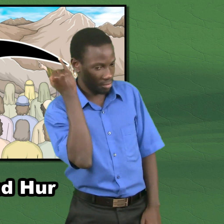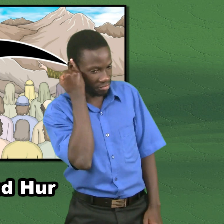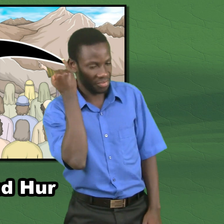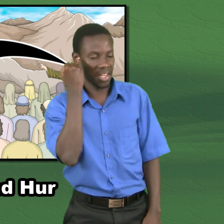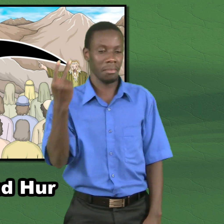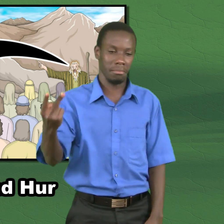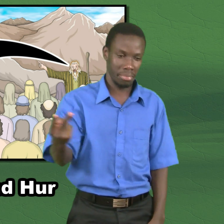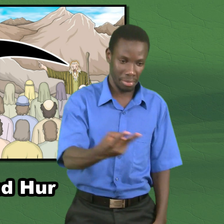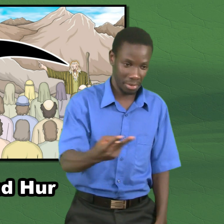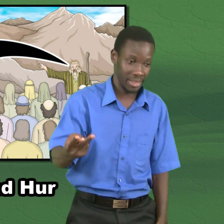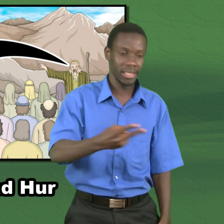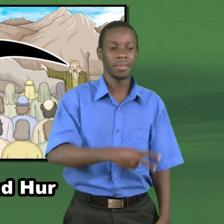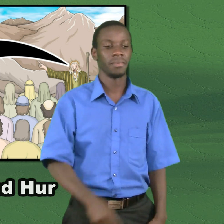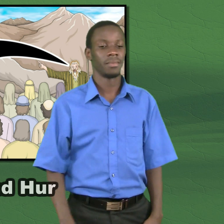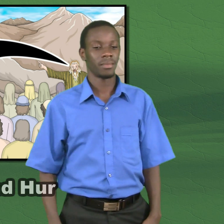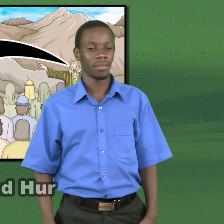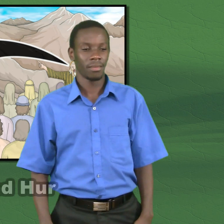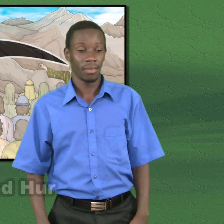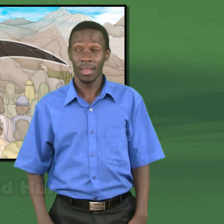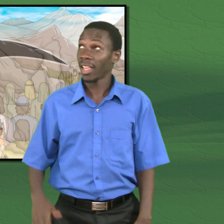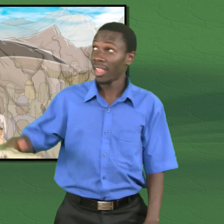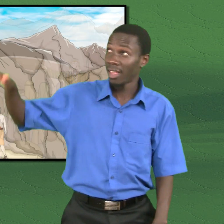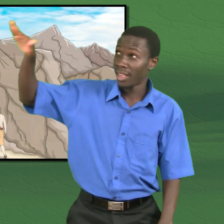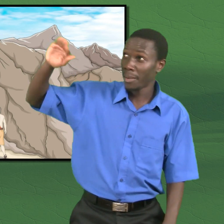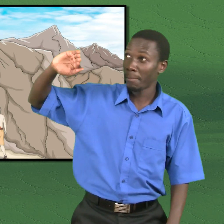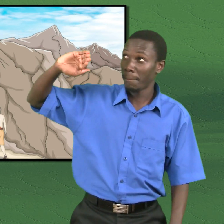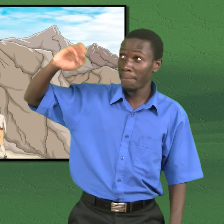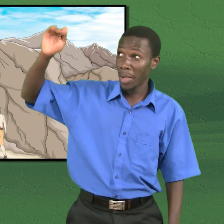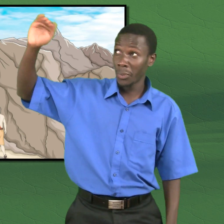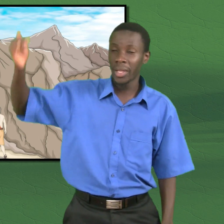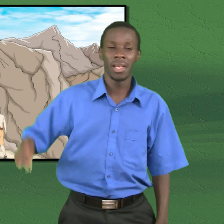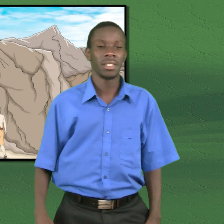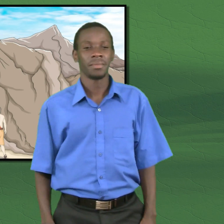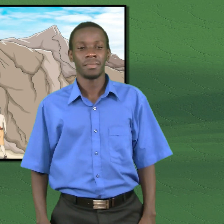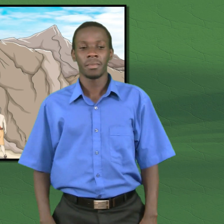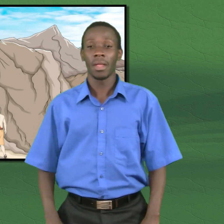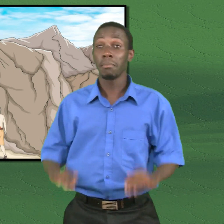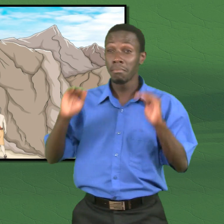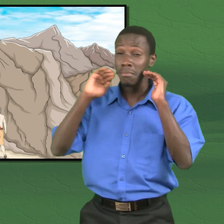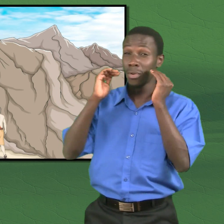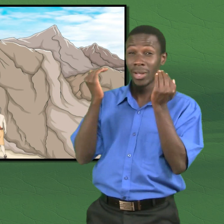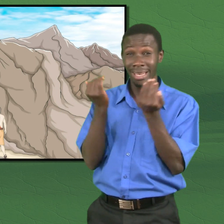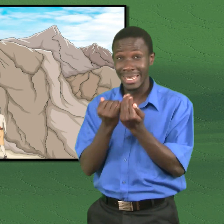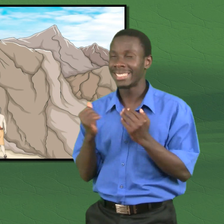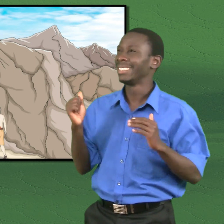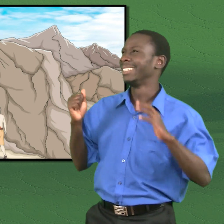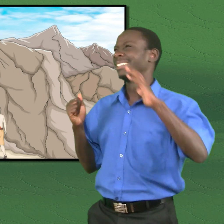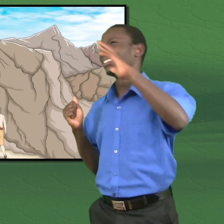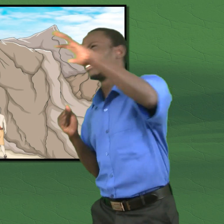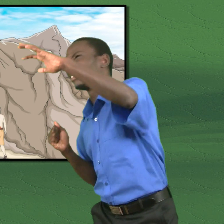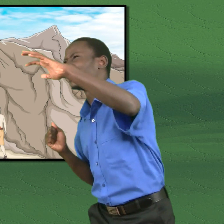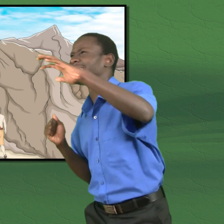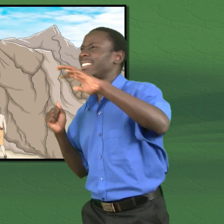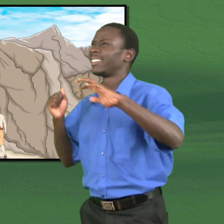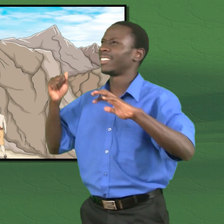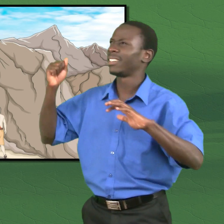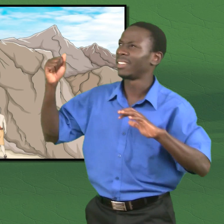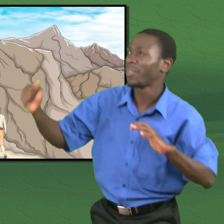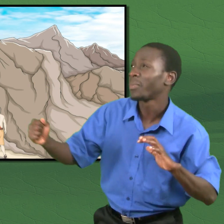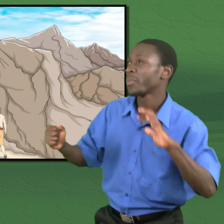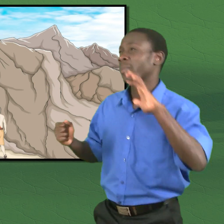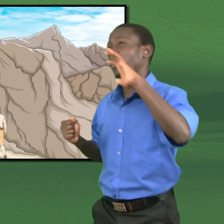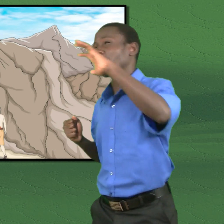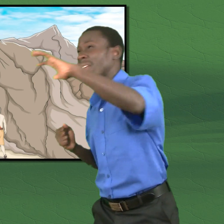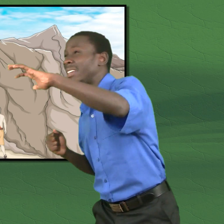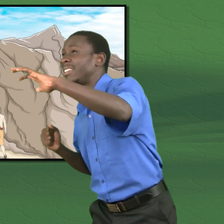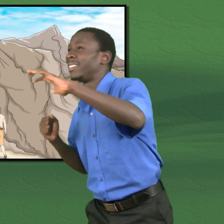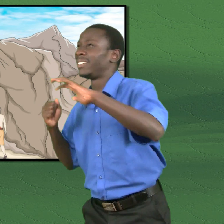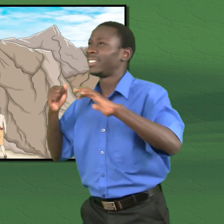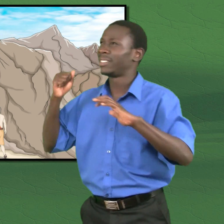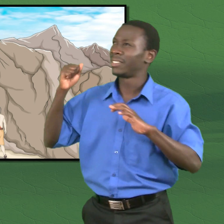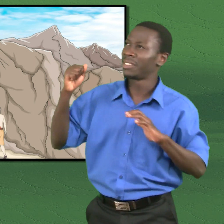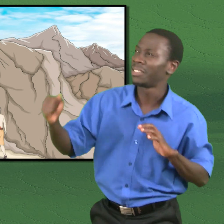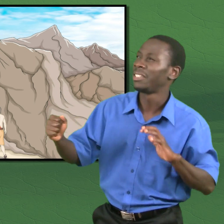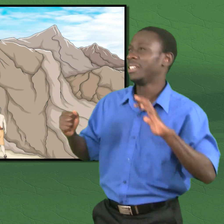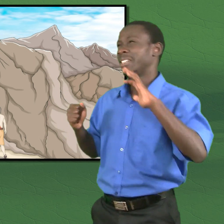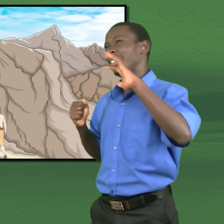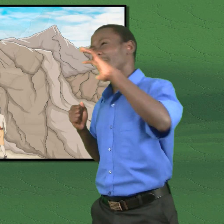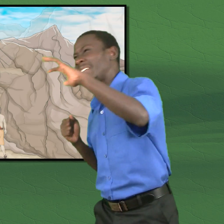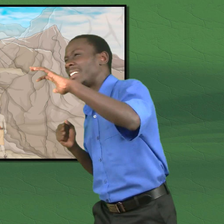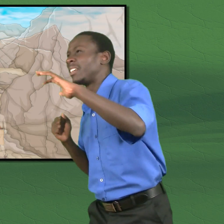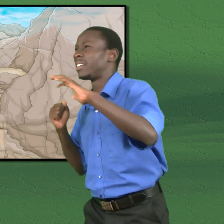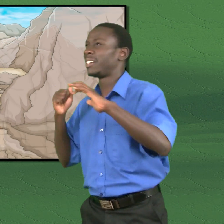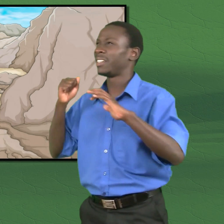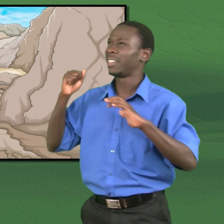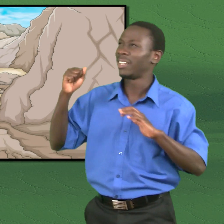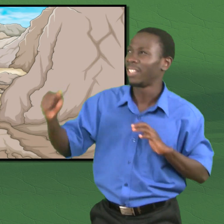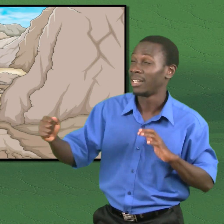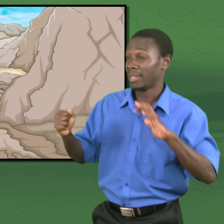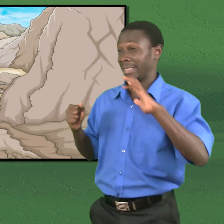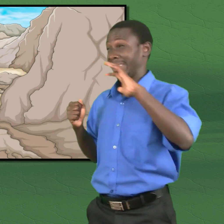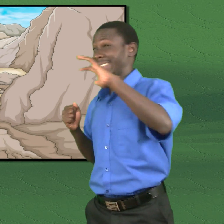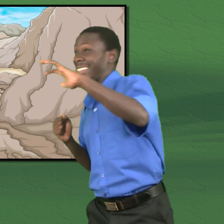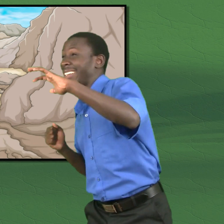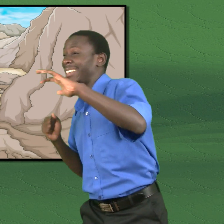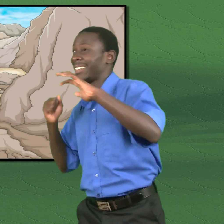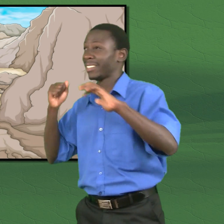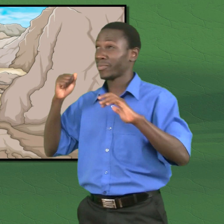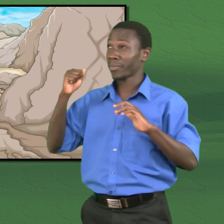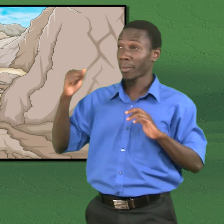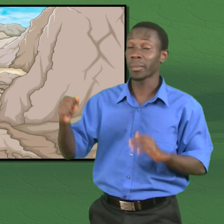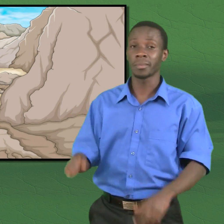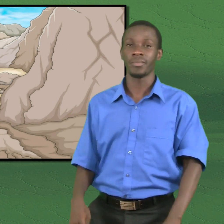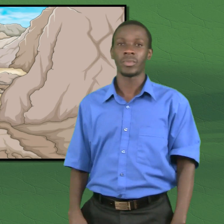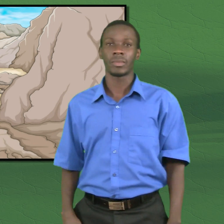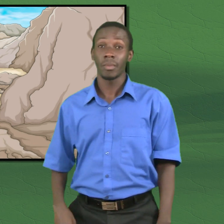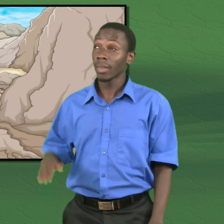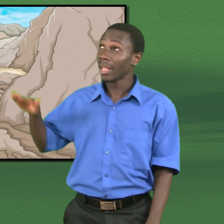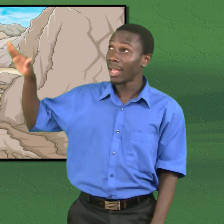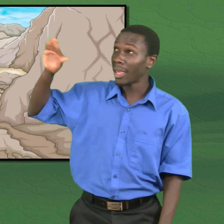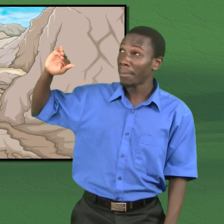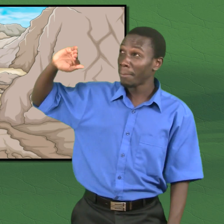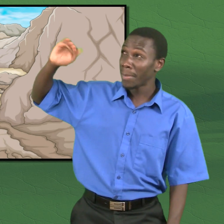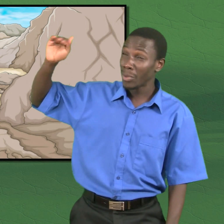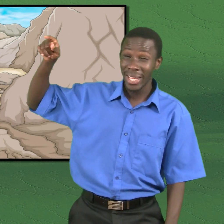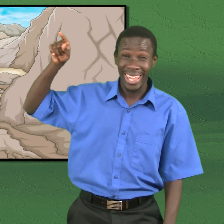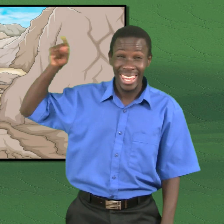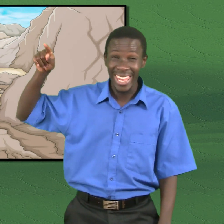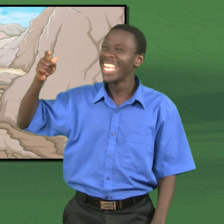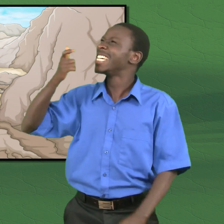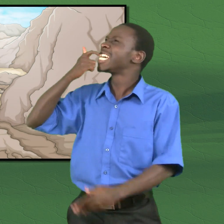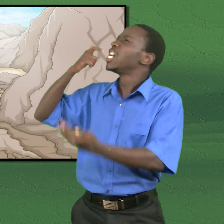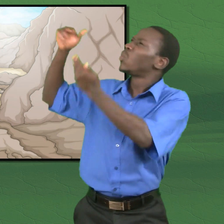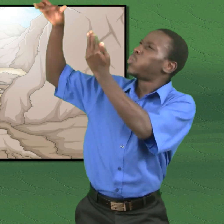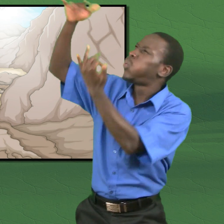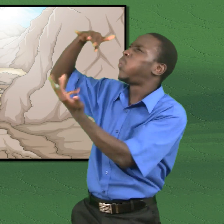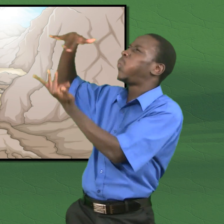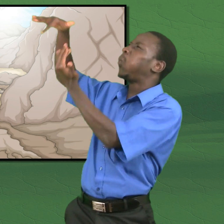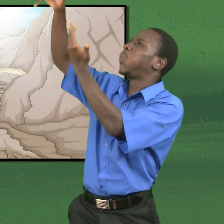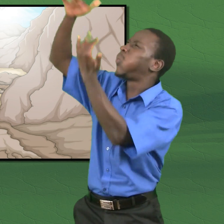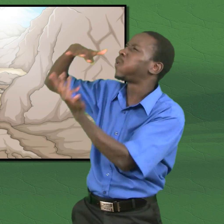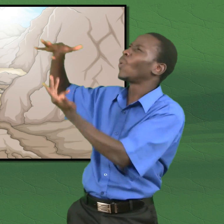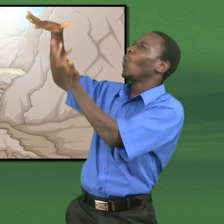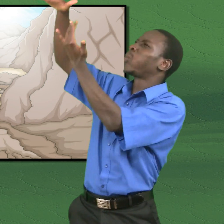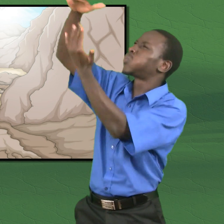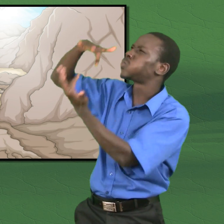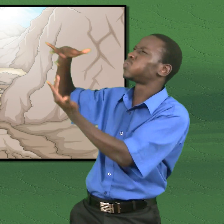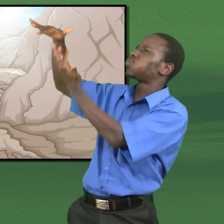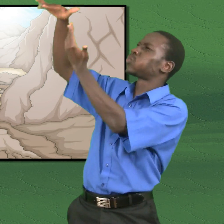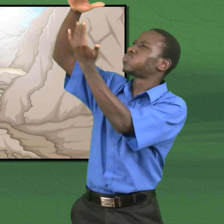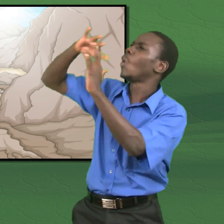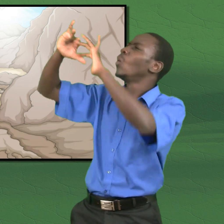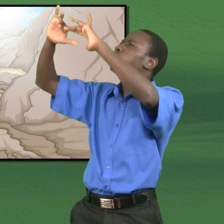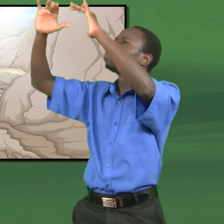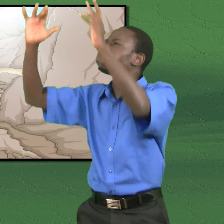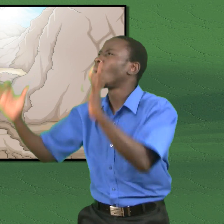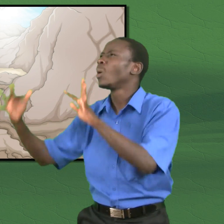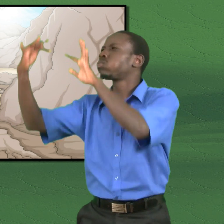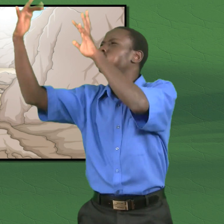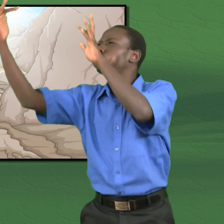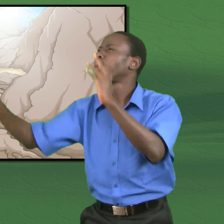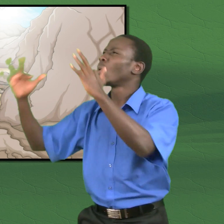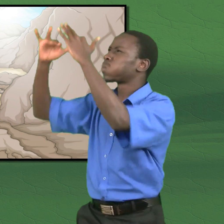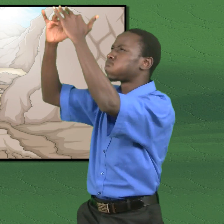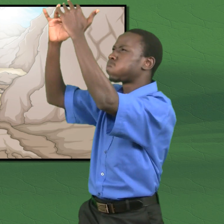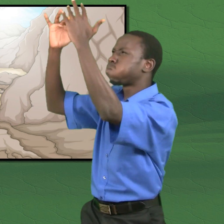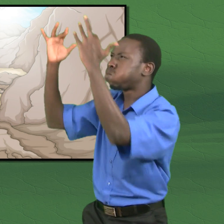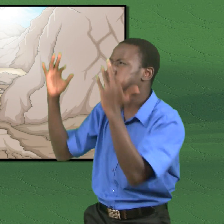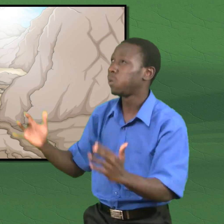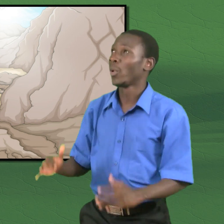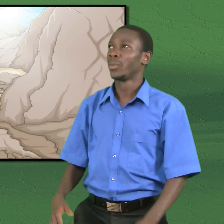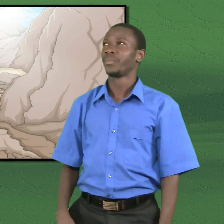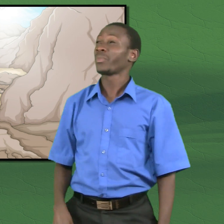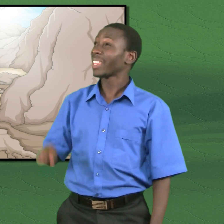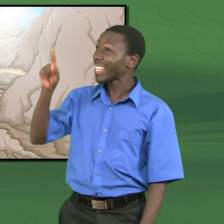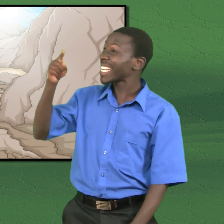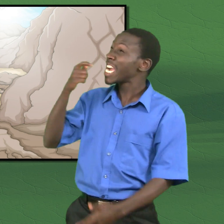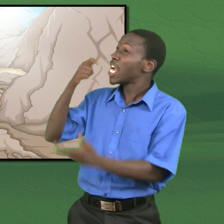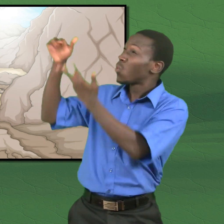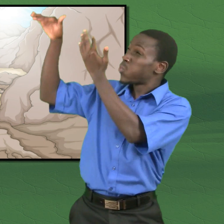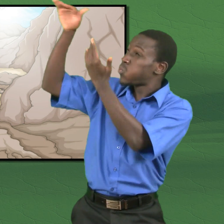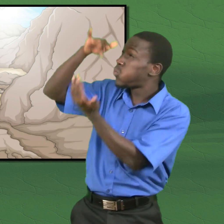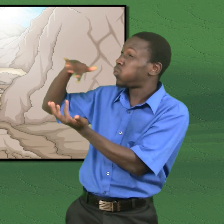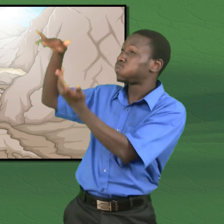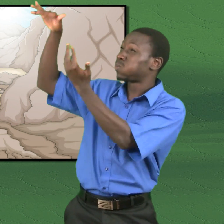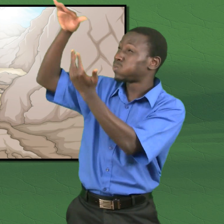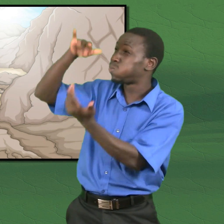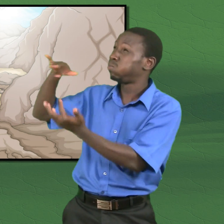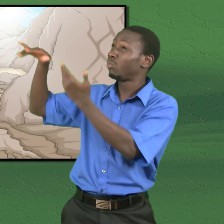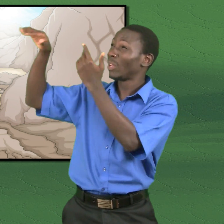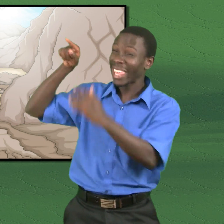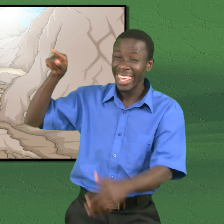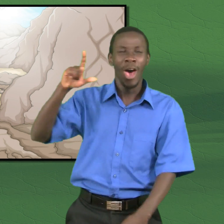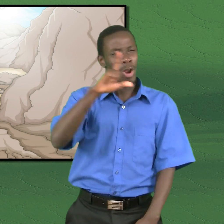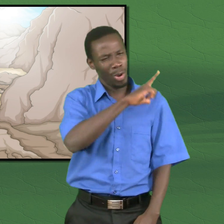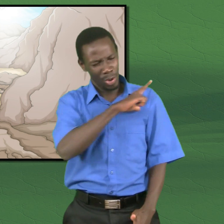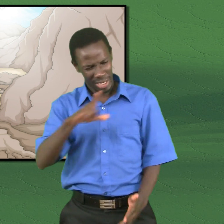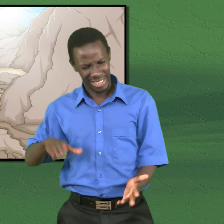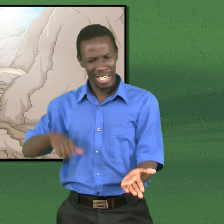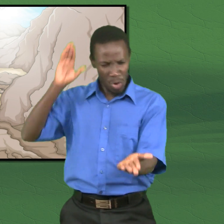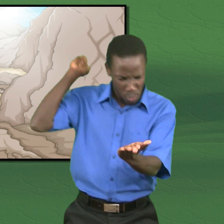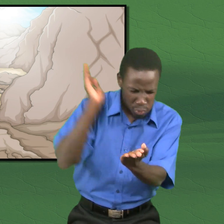When Moses went up on the mountain, the cloud covered it, and the glory of the LORD settled on Mount Sinai.